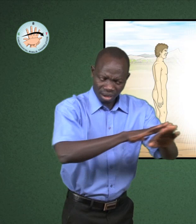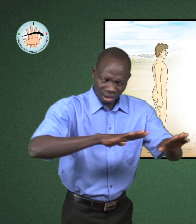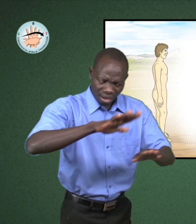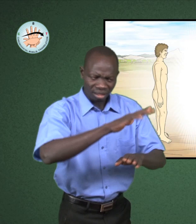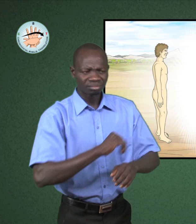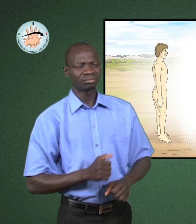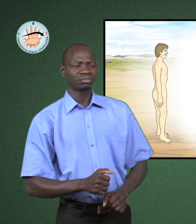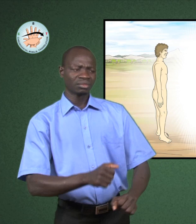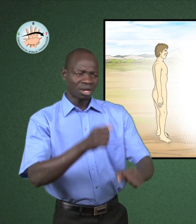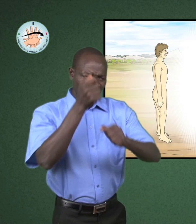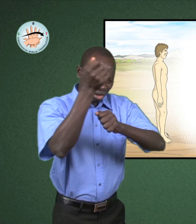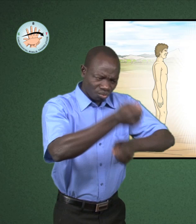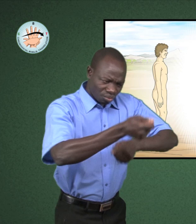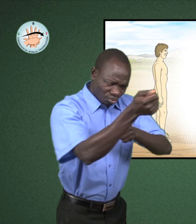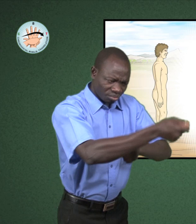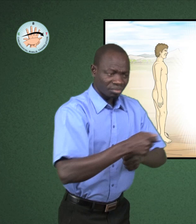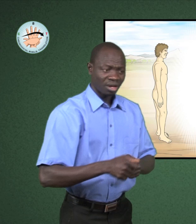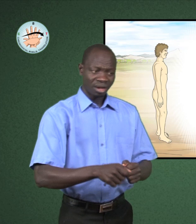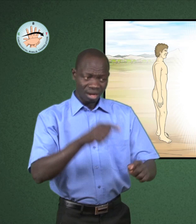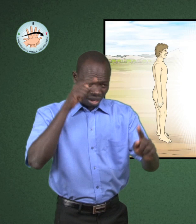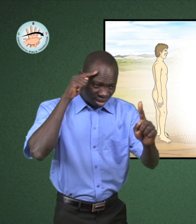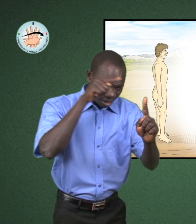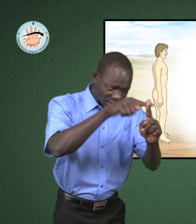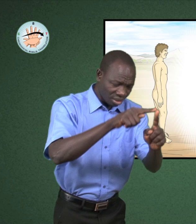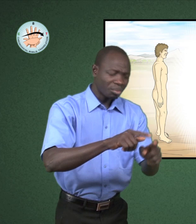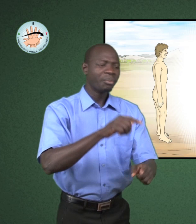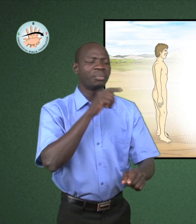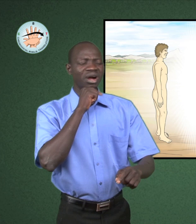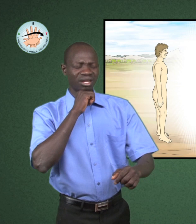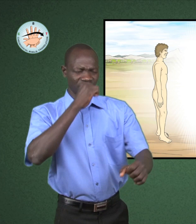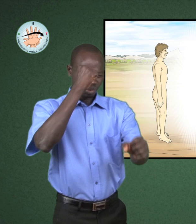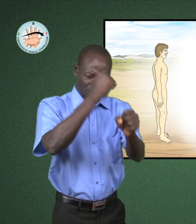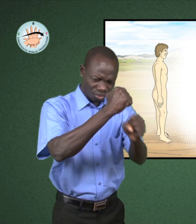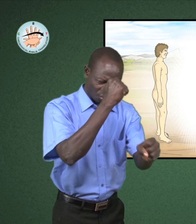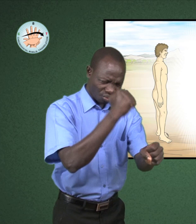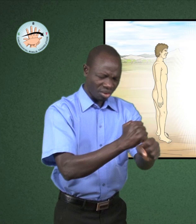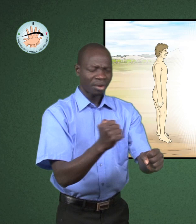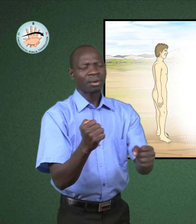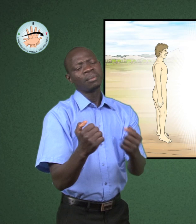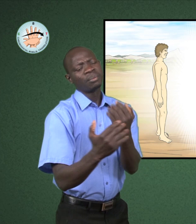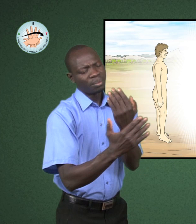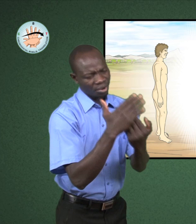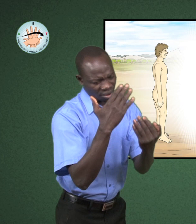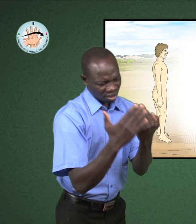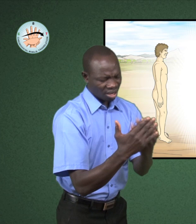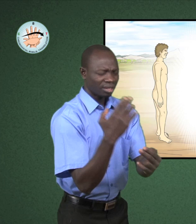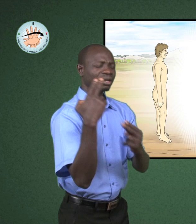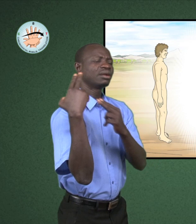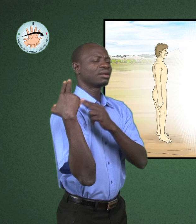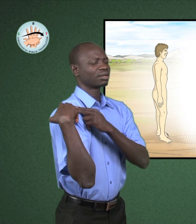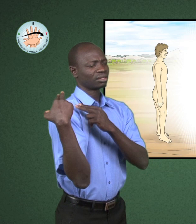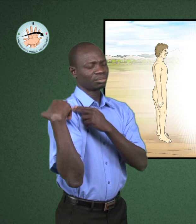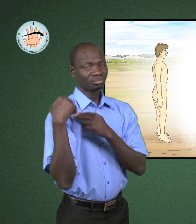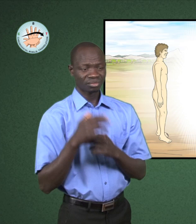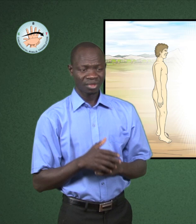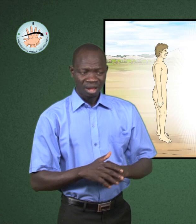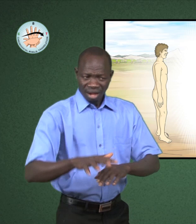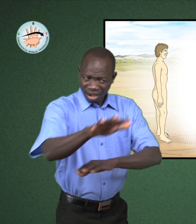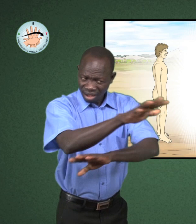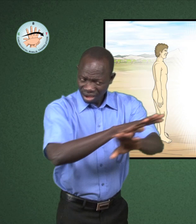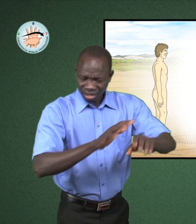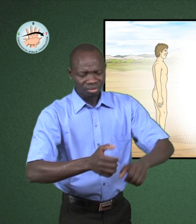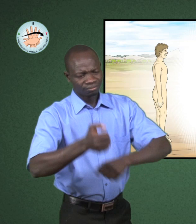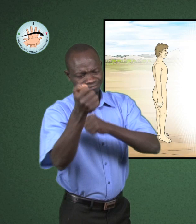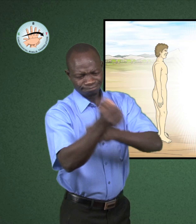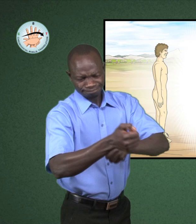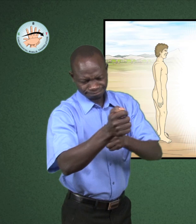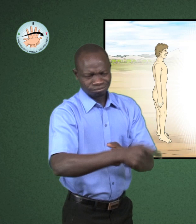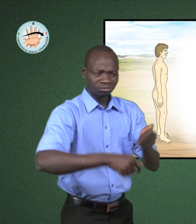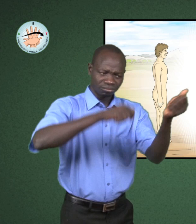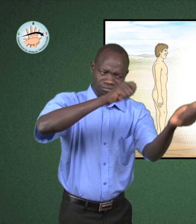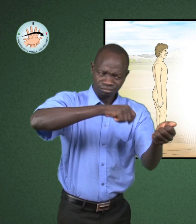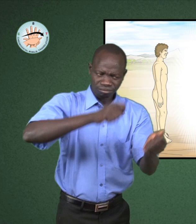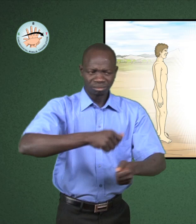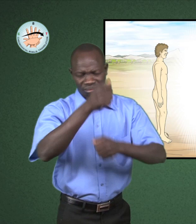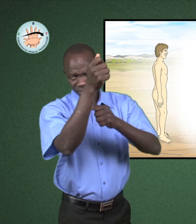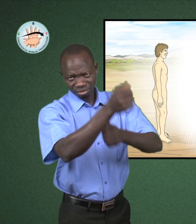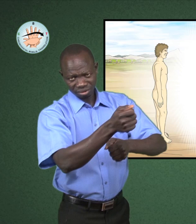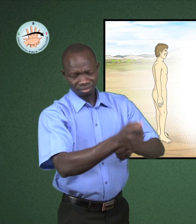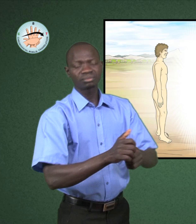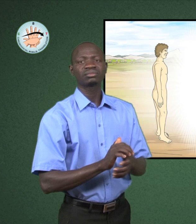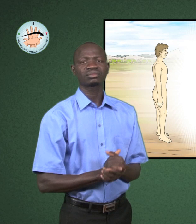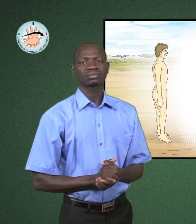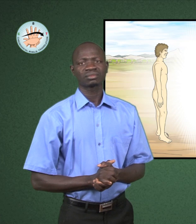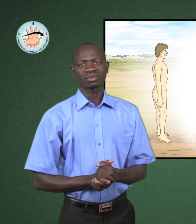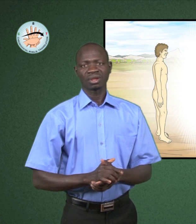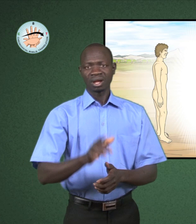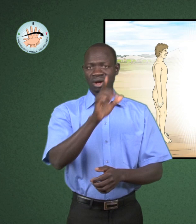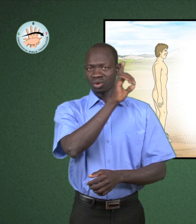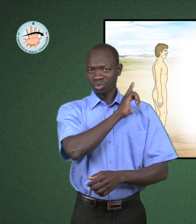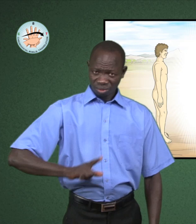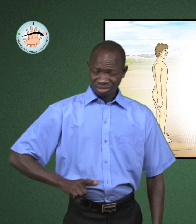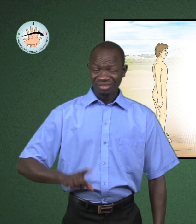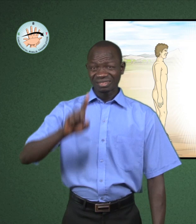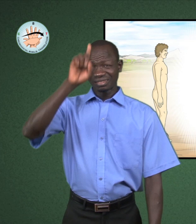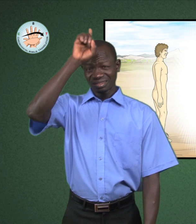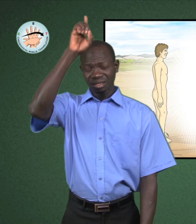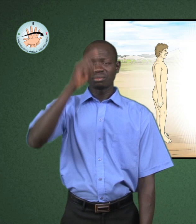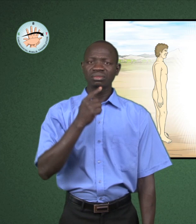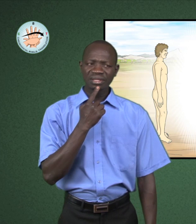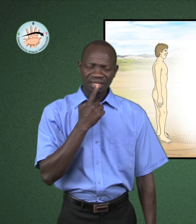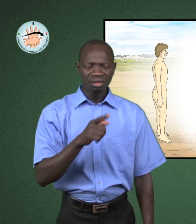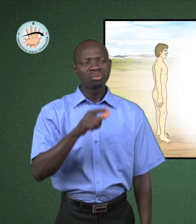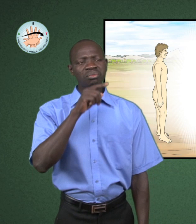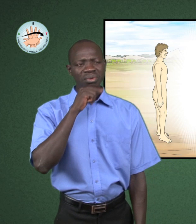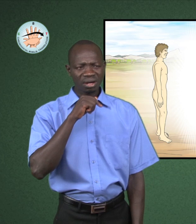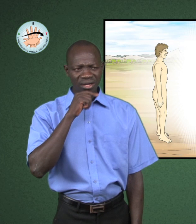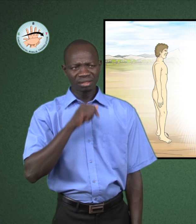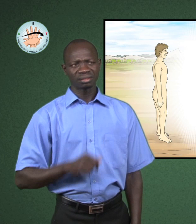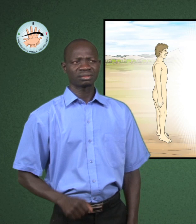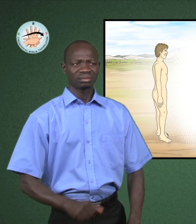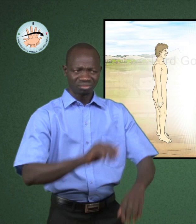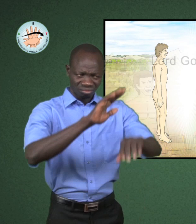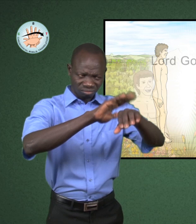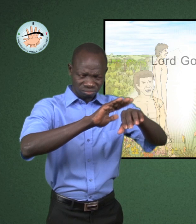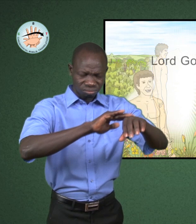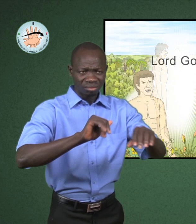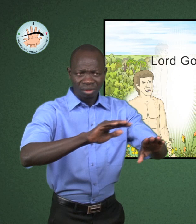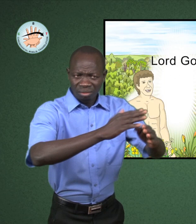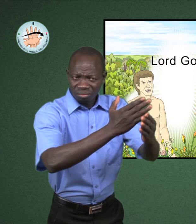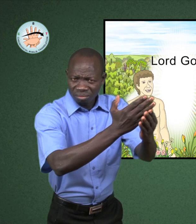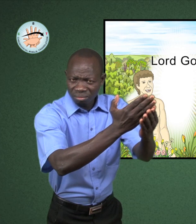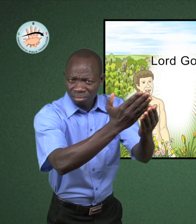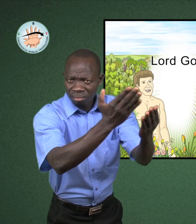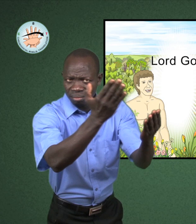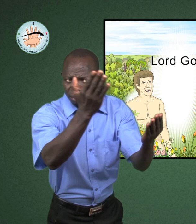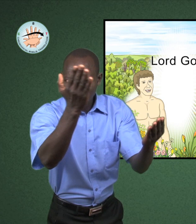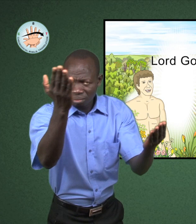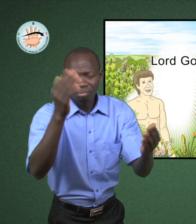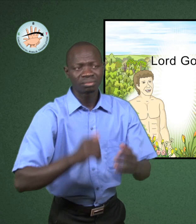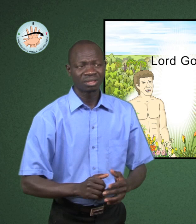And the gold of that land is pure, and bdellium and onyx are found there. The name of the second river is Gihon; it winds through the whole land of Cush. The name of the third river is Hiddekel; it runs along the east side of Assyria. And the fourth river is the Euphrates.